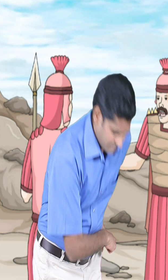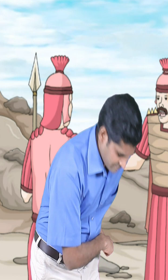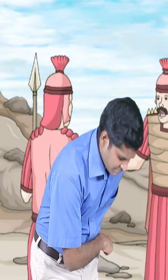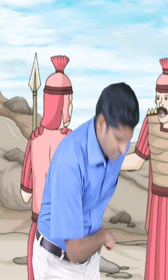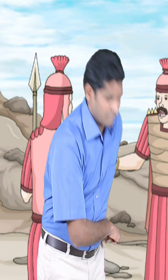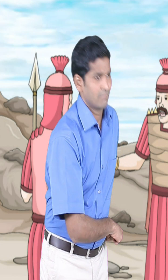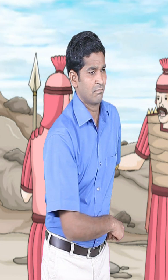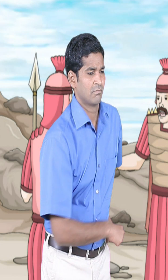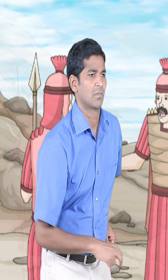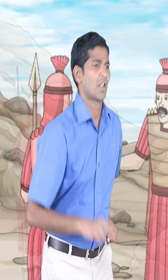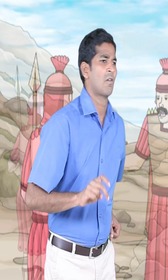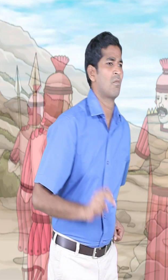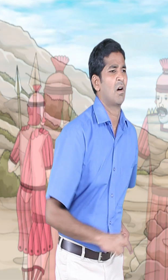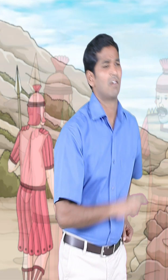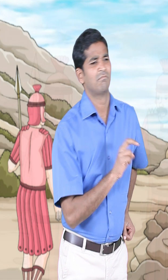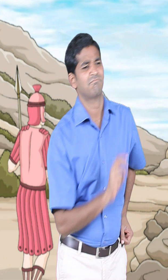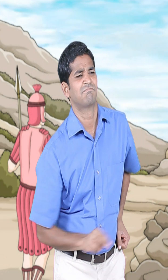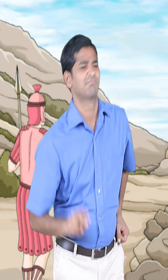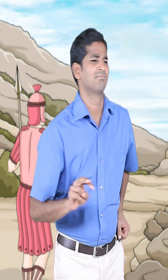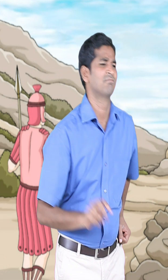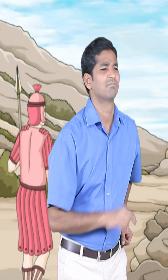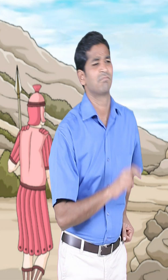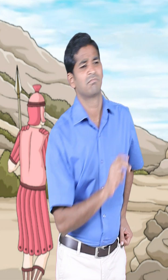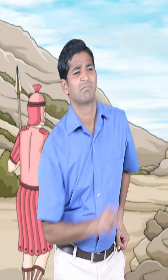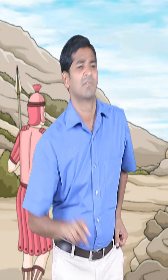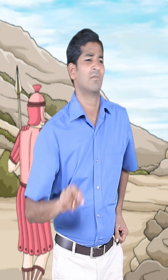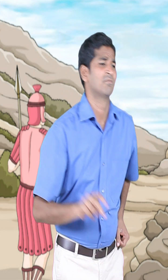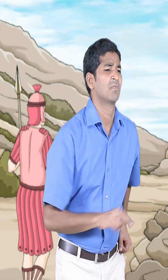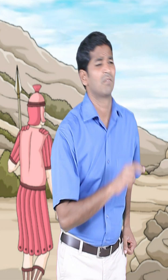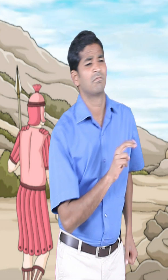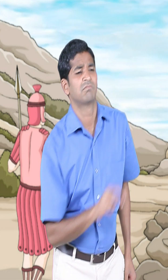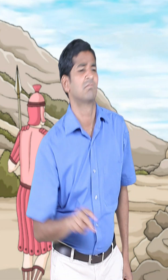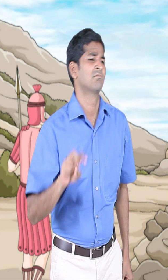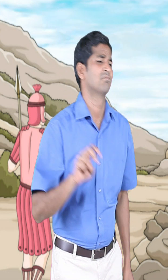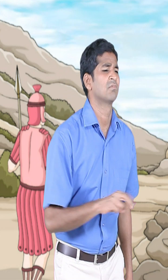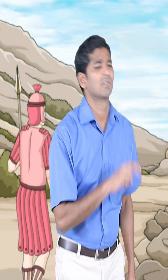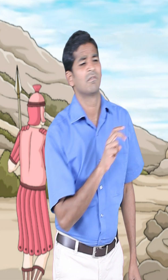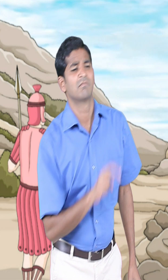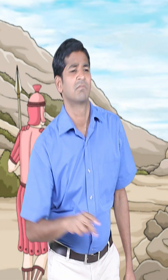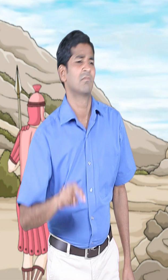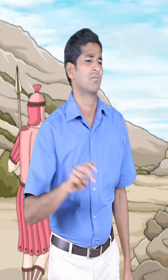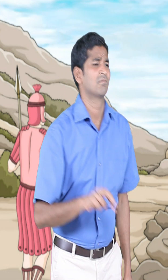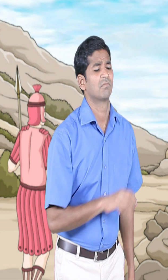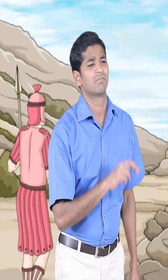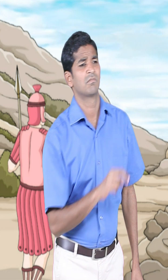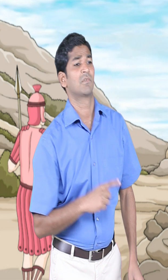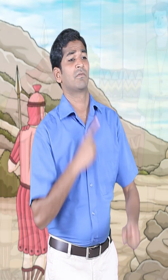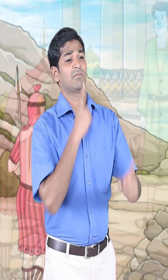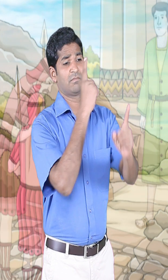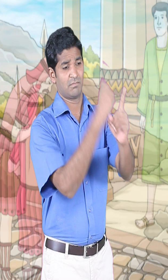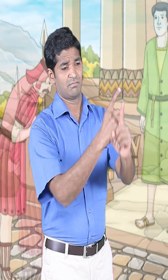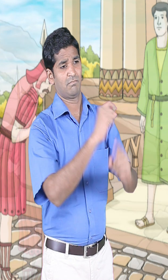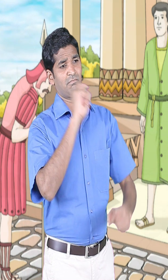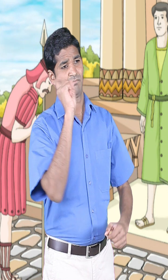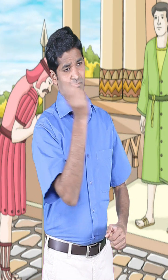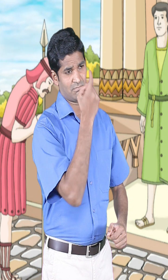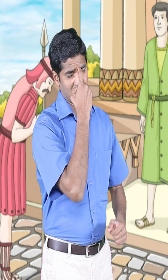If so, then you are to say, ‘Your servant Uriah the Hittite is dead as well.’” So the messenger set out and reported to David all that Joab had sent him to say.